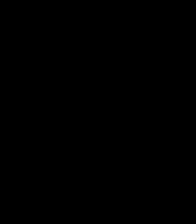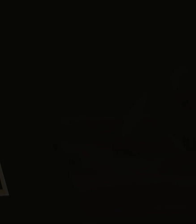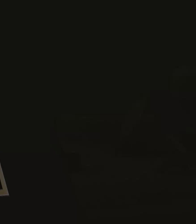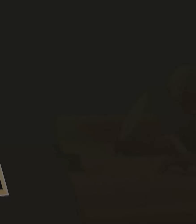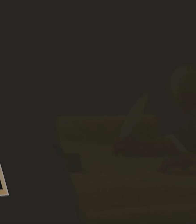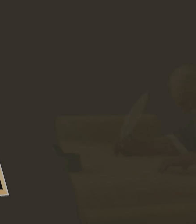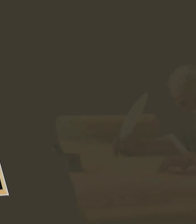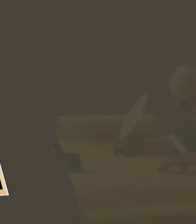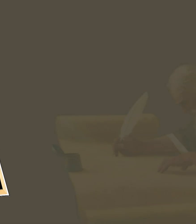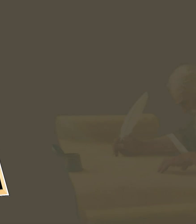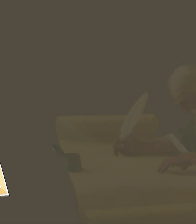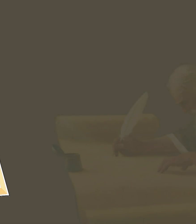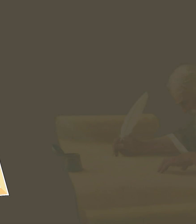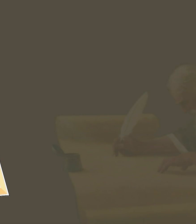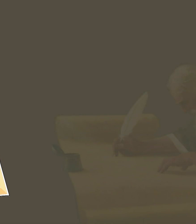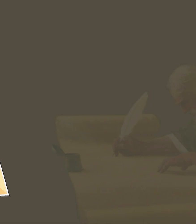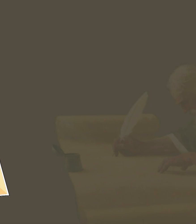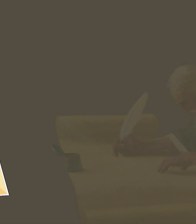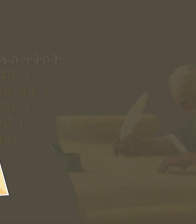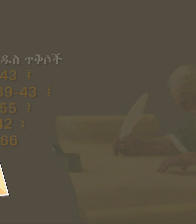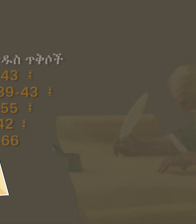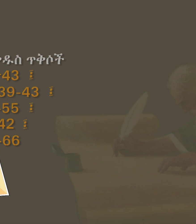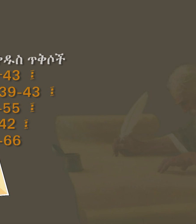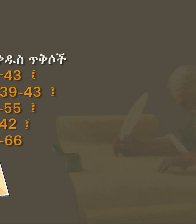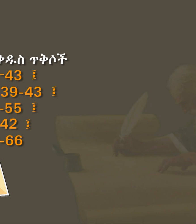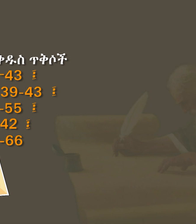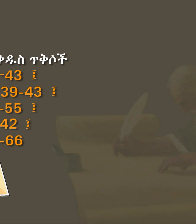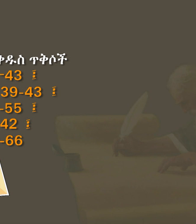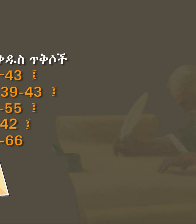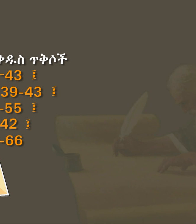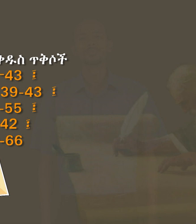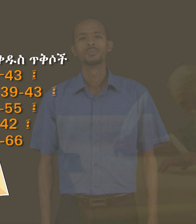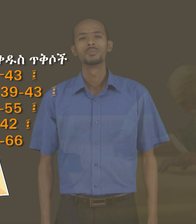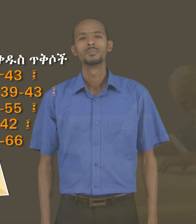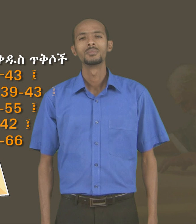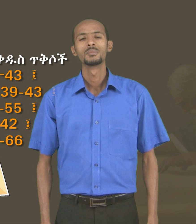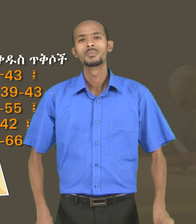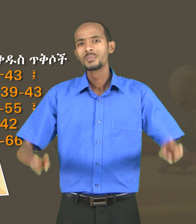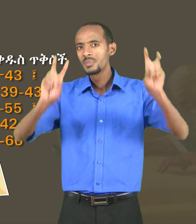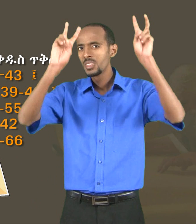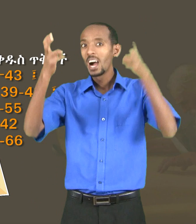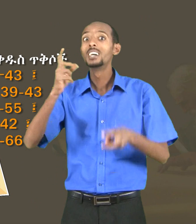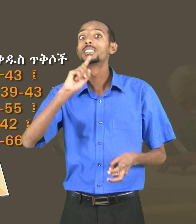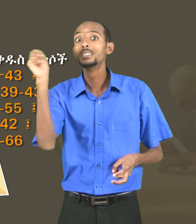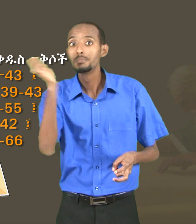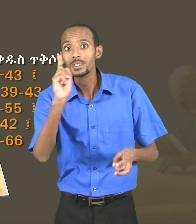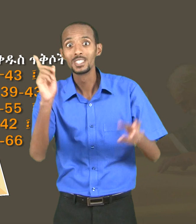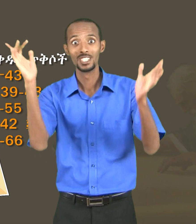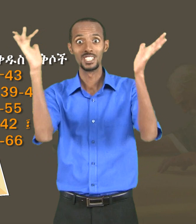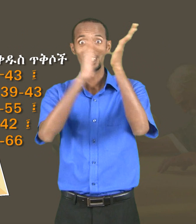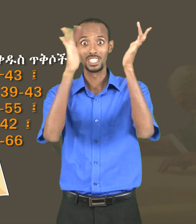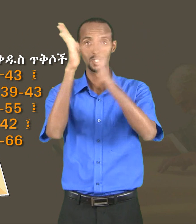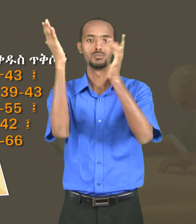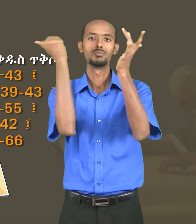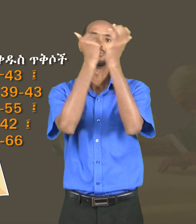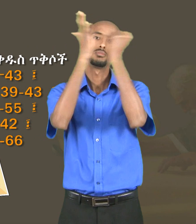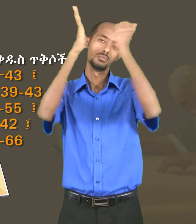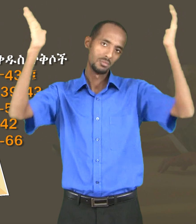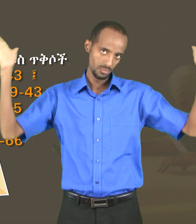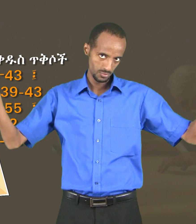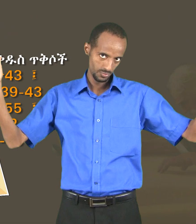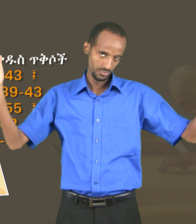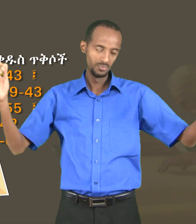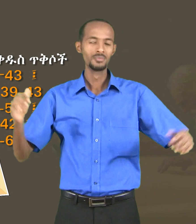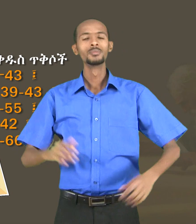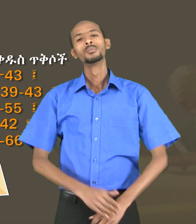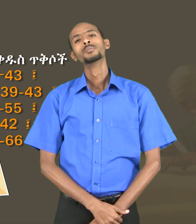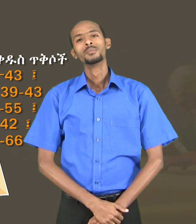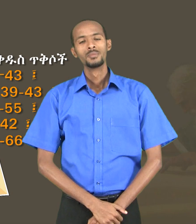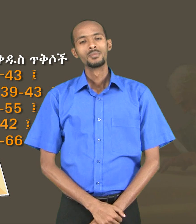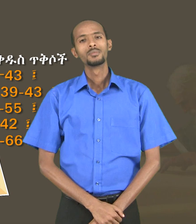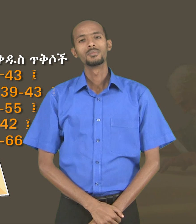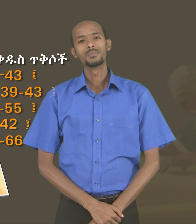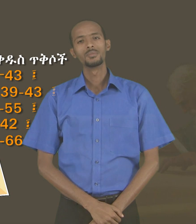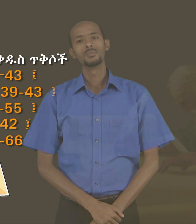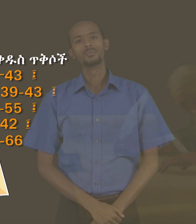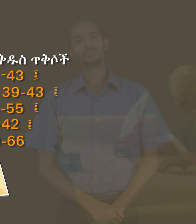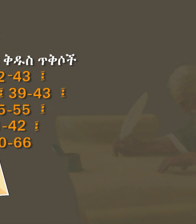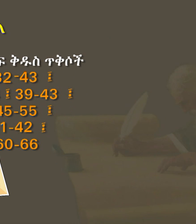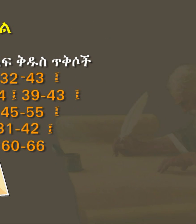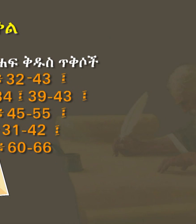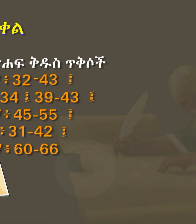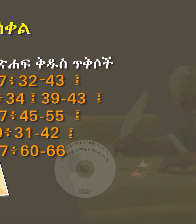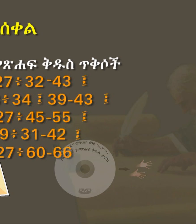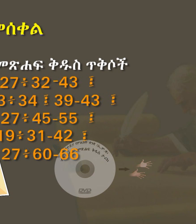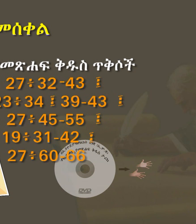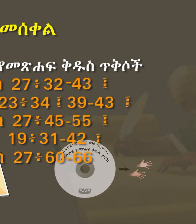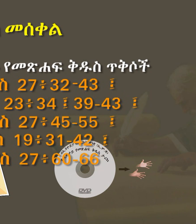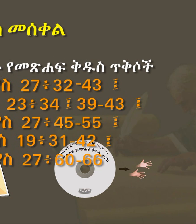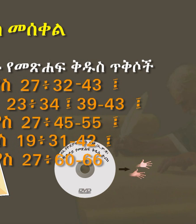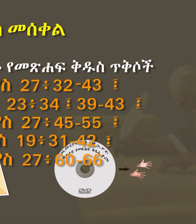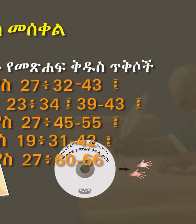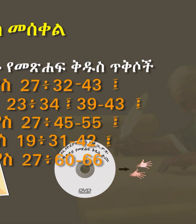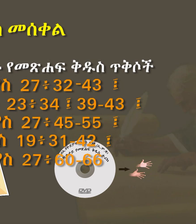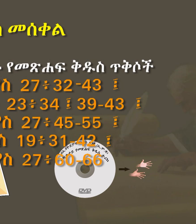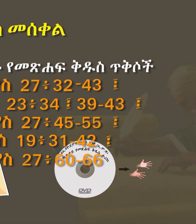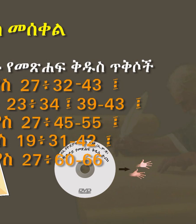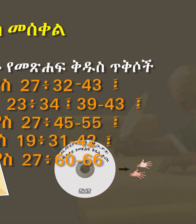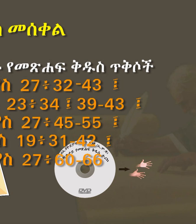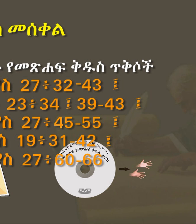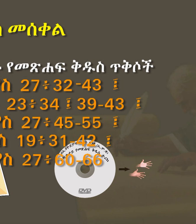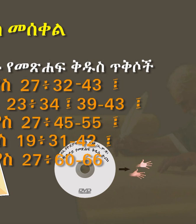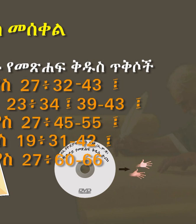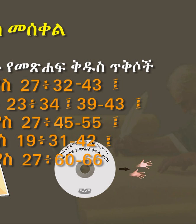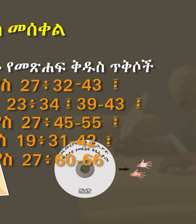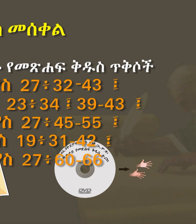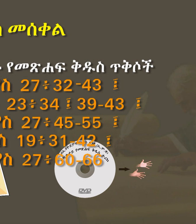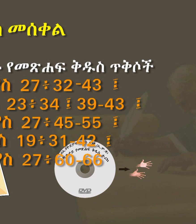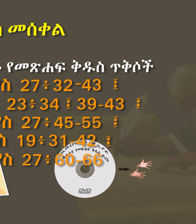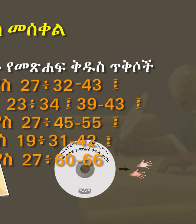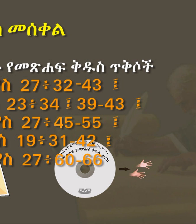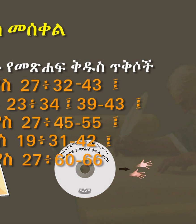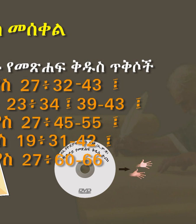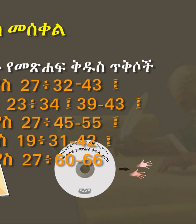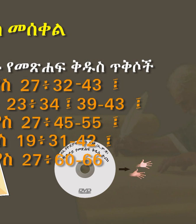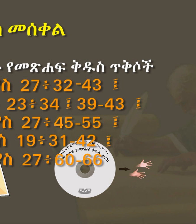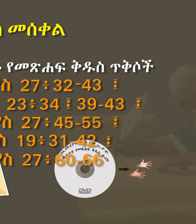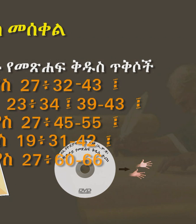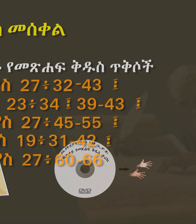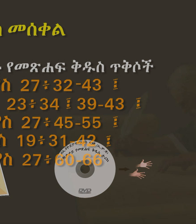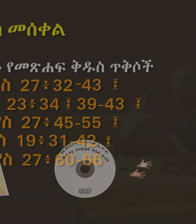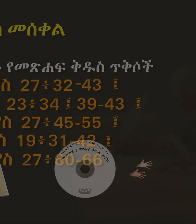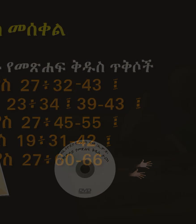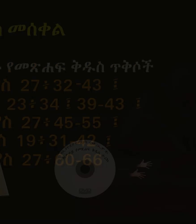Jesus is crucified